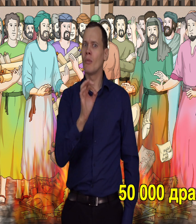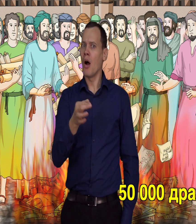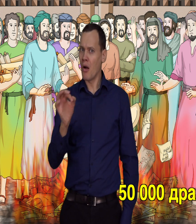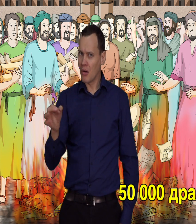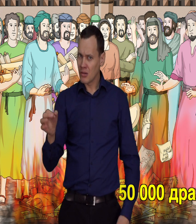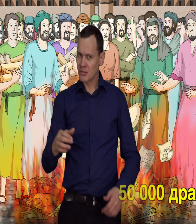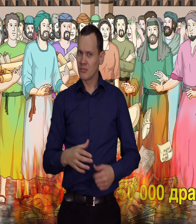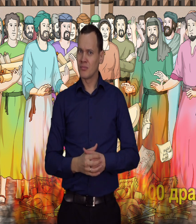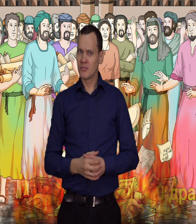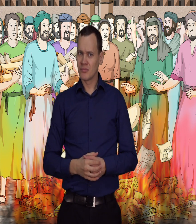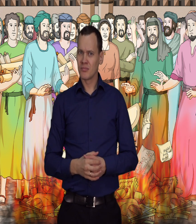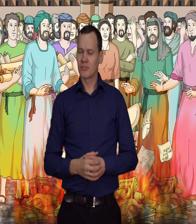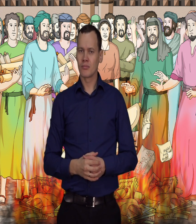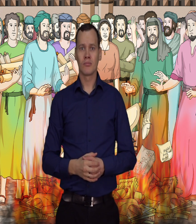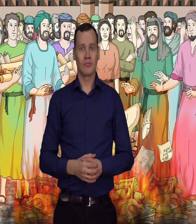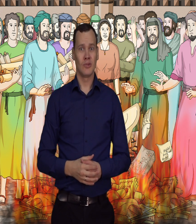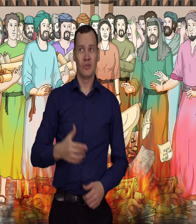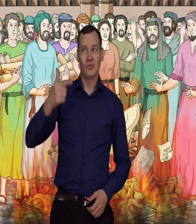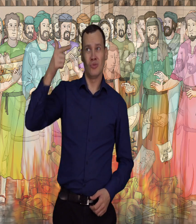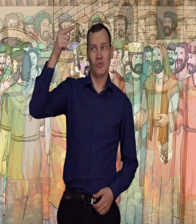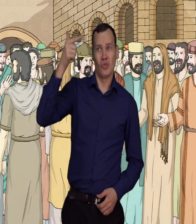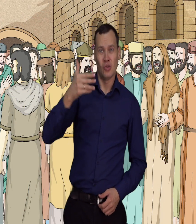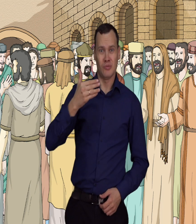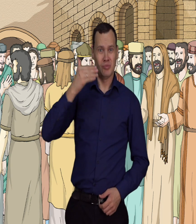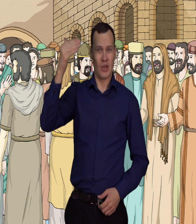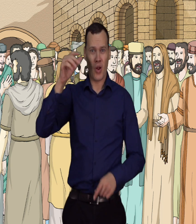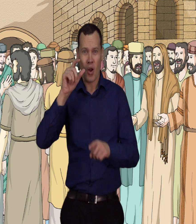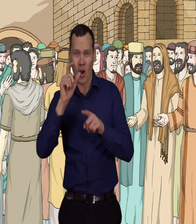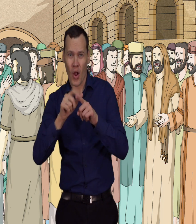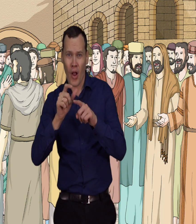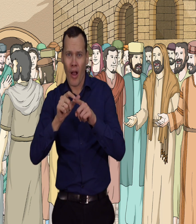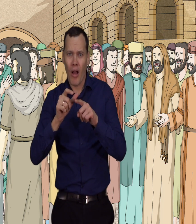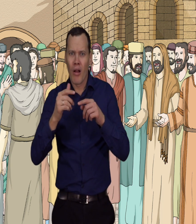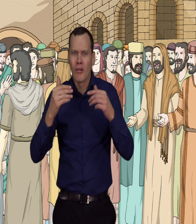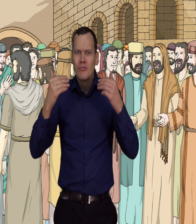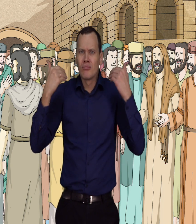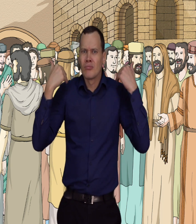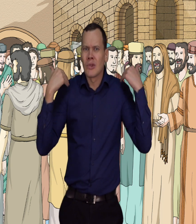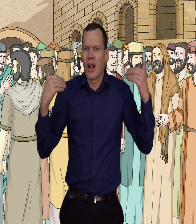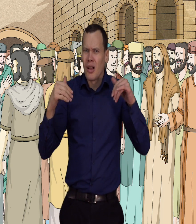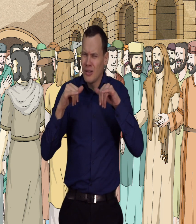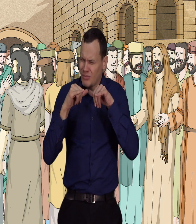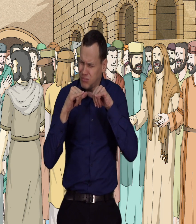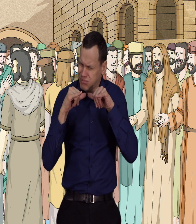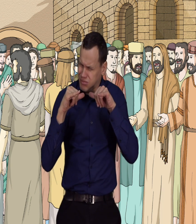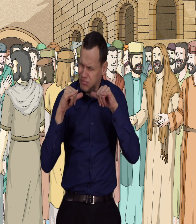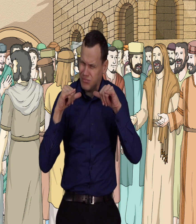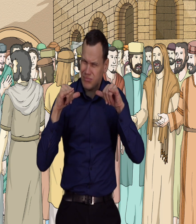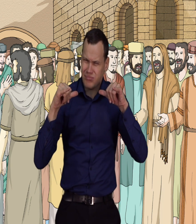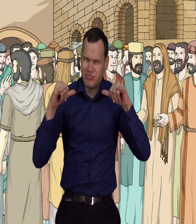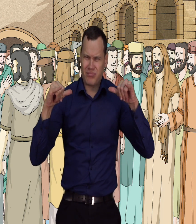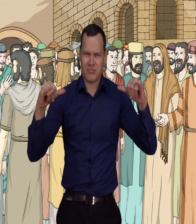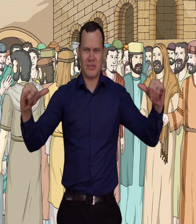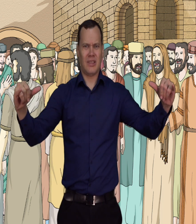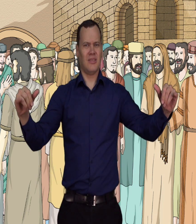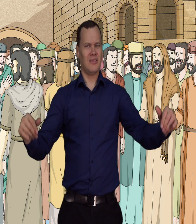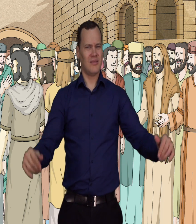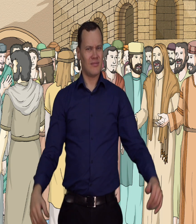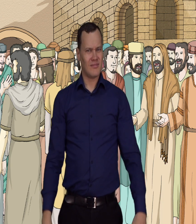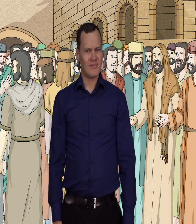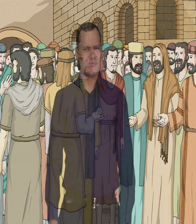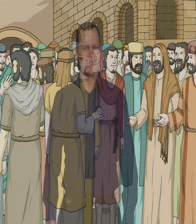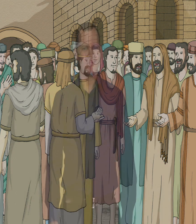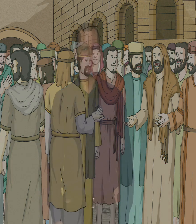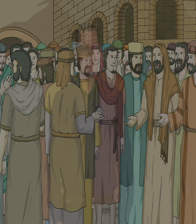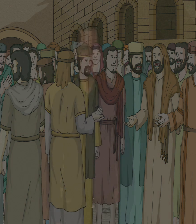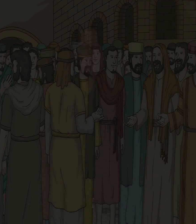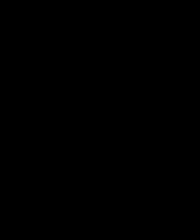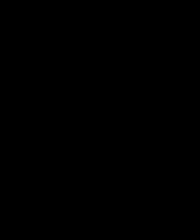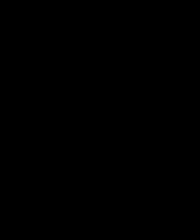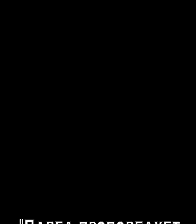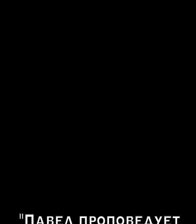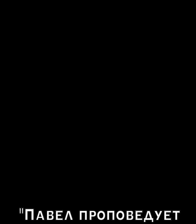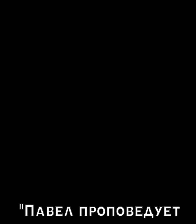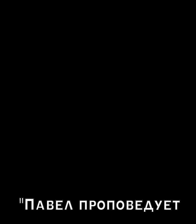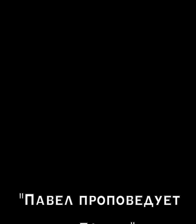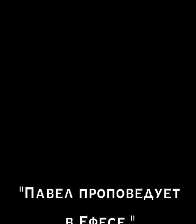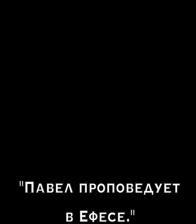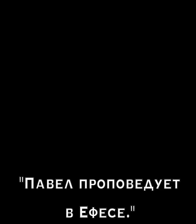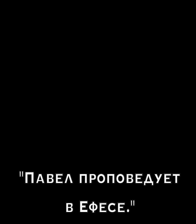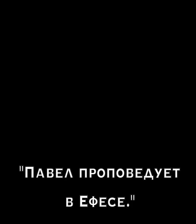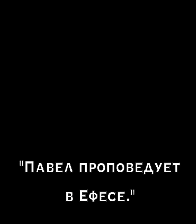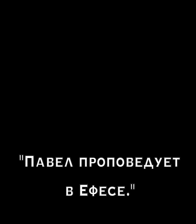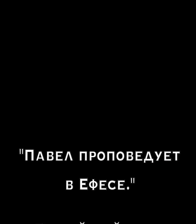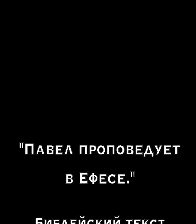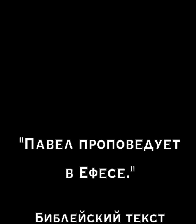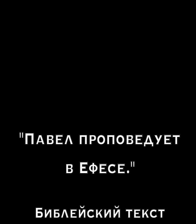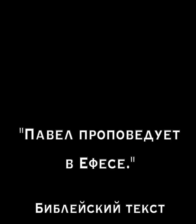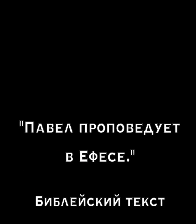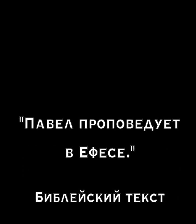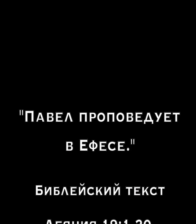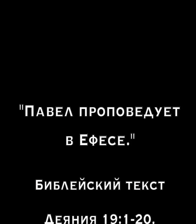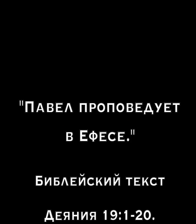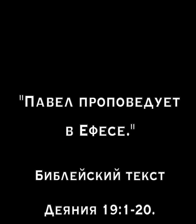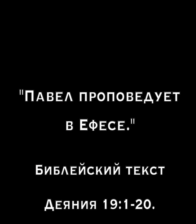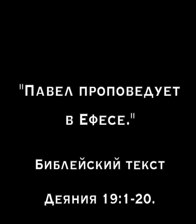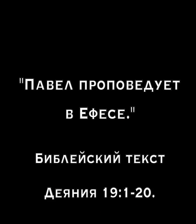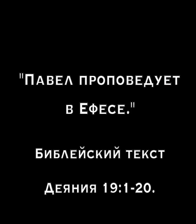So the word of the Lord powerfully continued to spread and prevail.